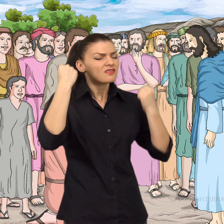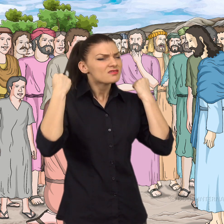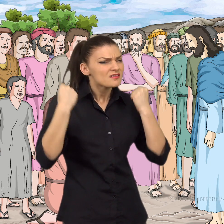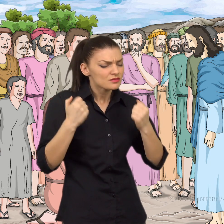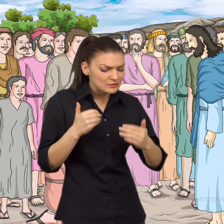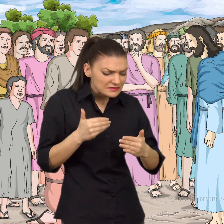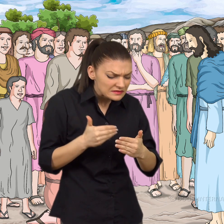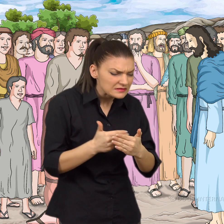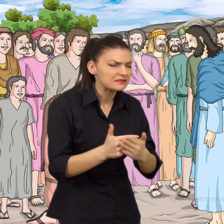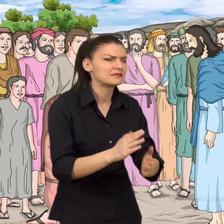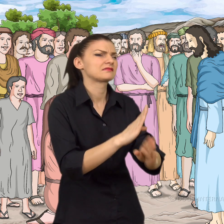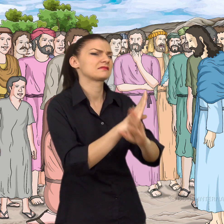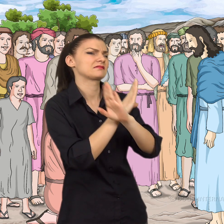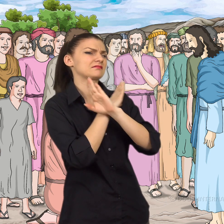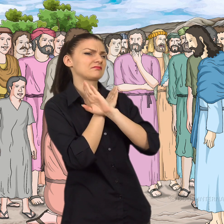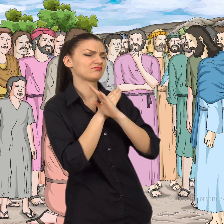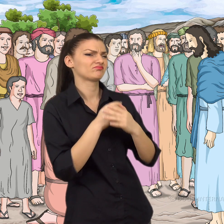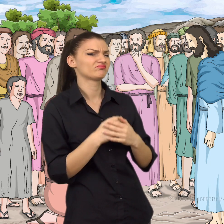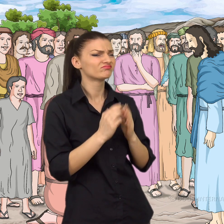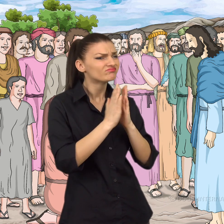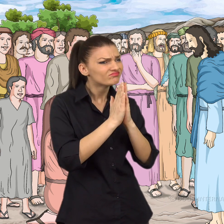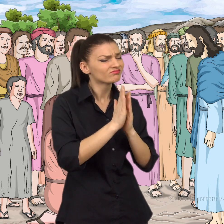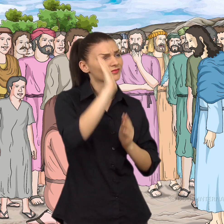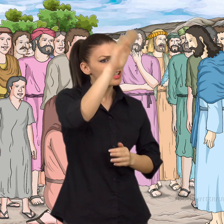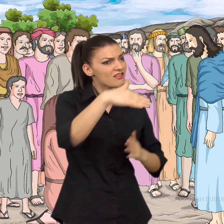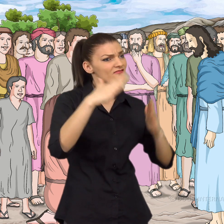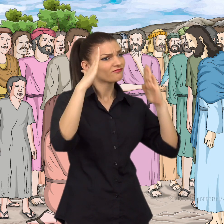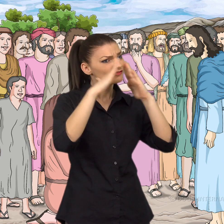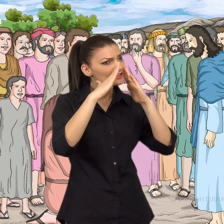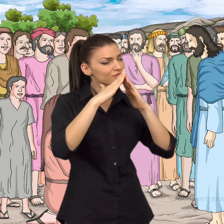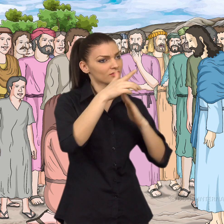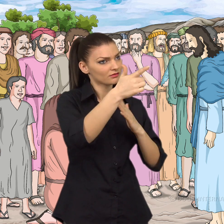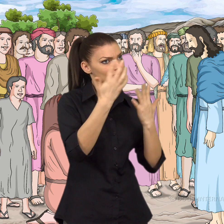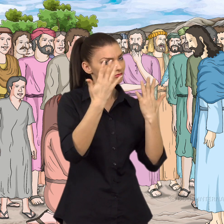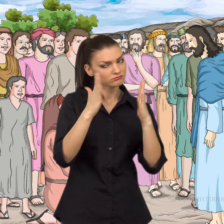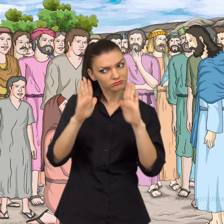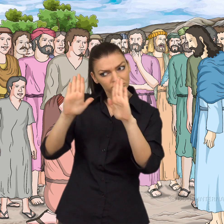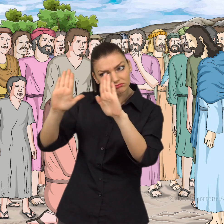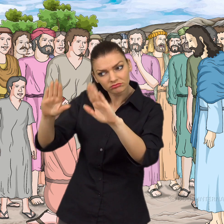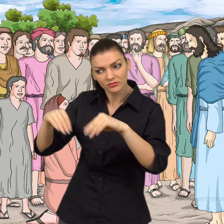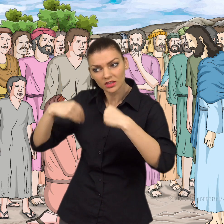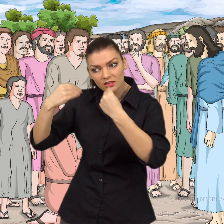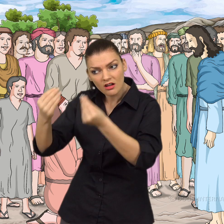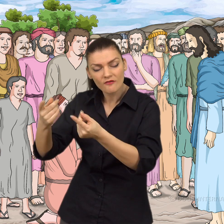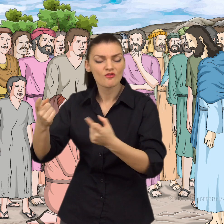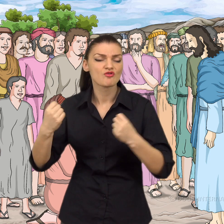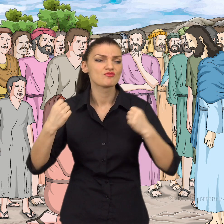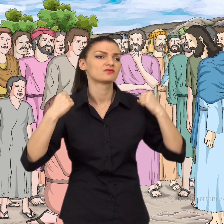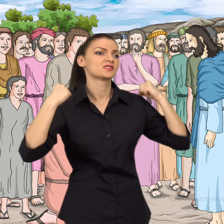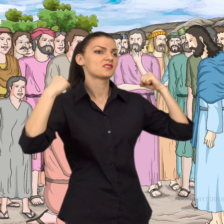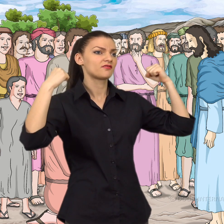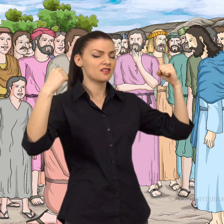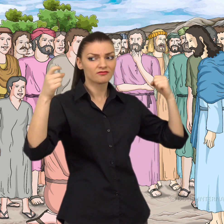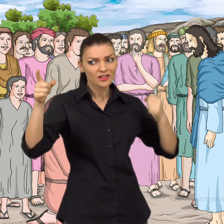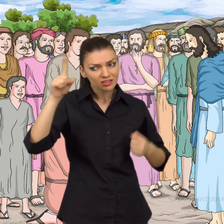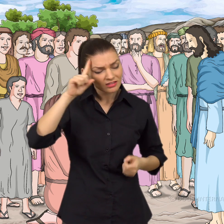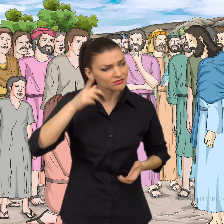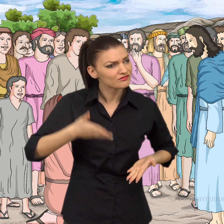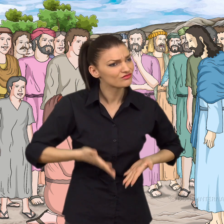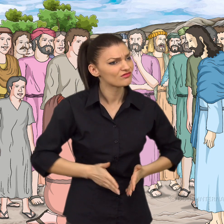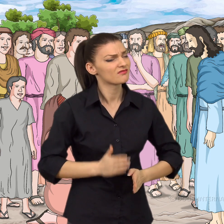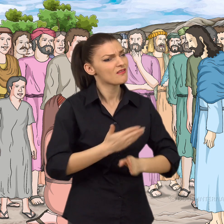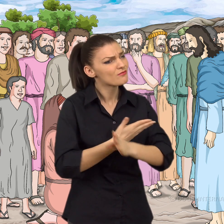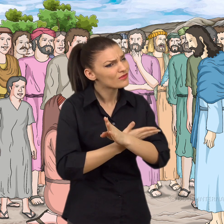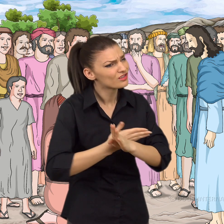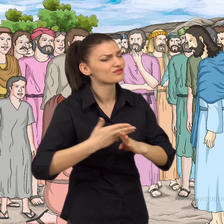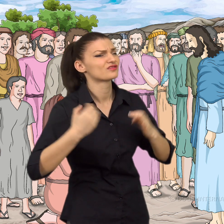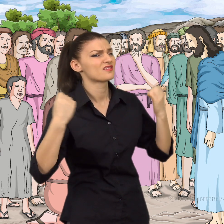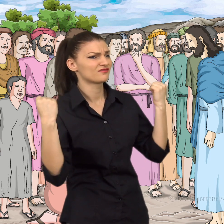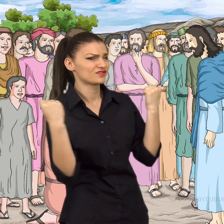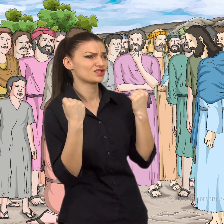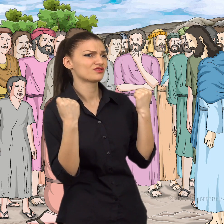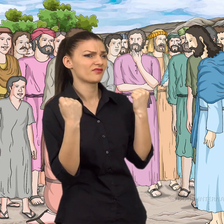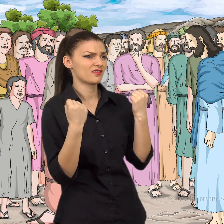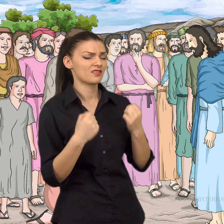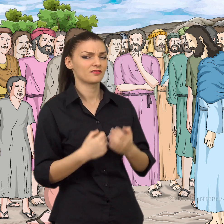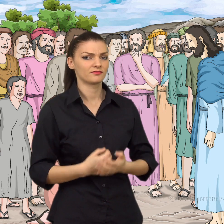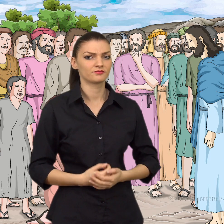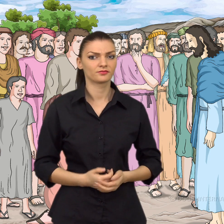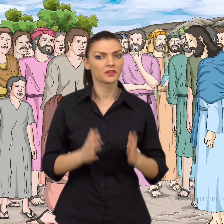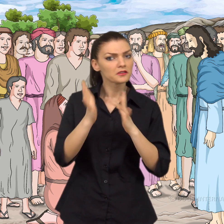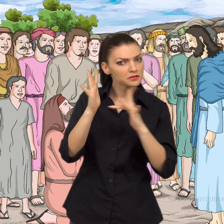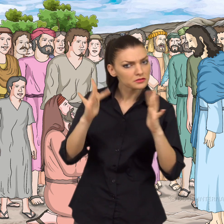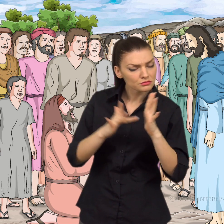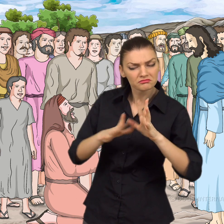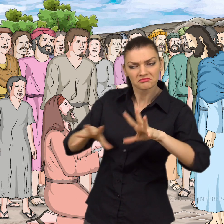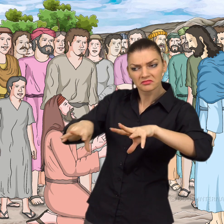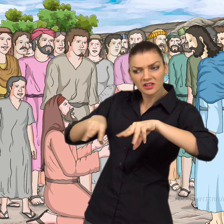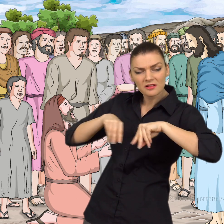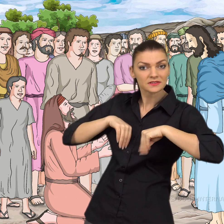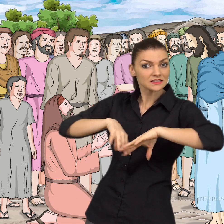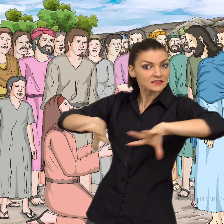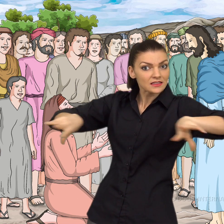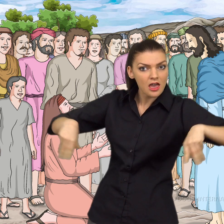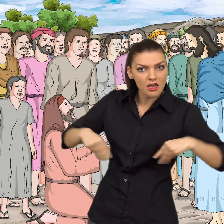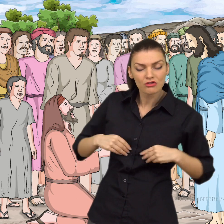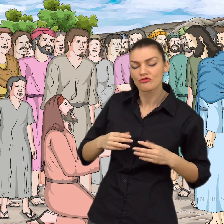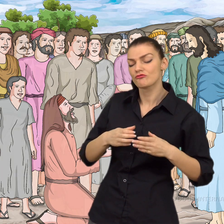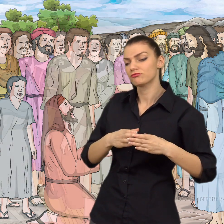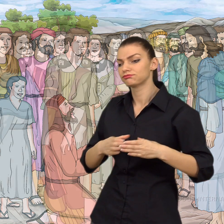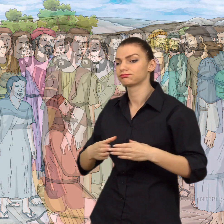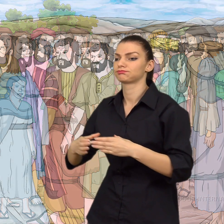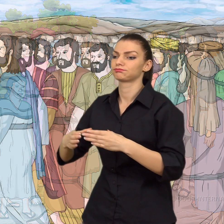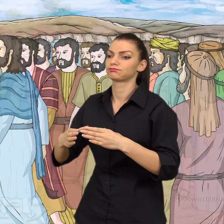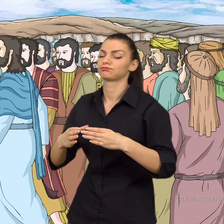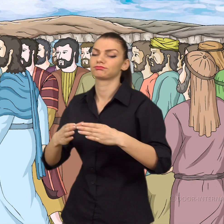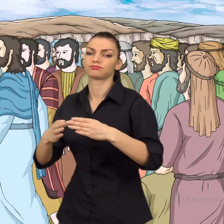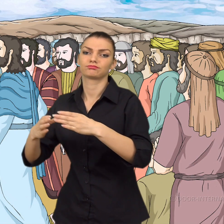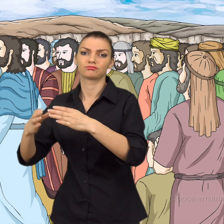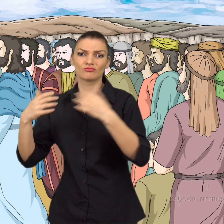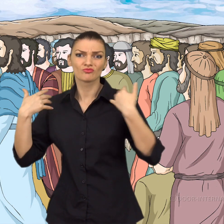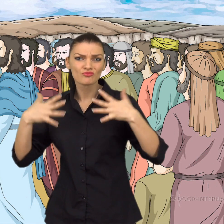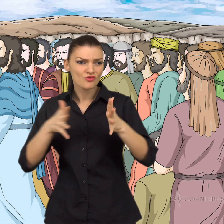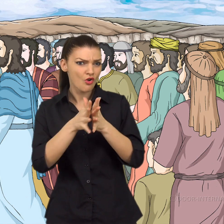Please come and place Your hands on her, so that she will be healed and live.”